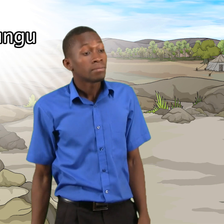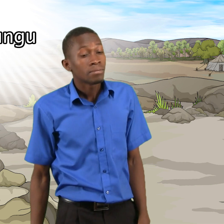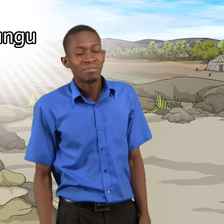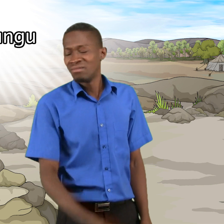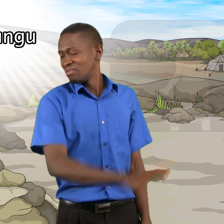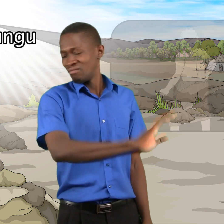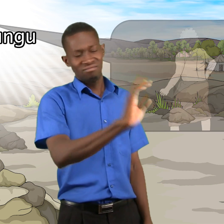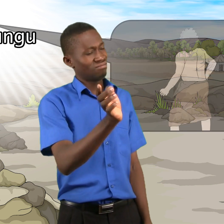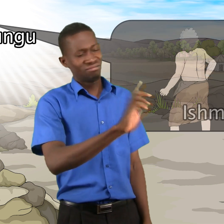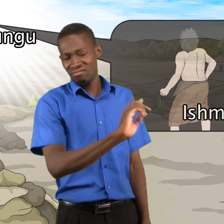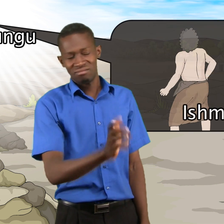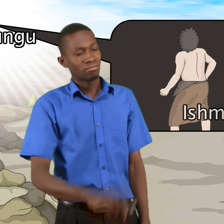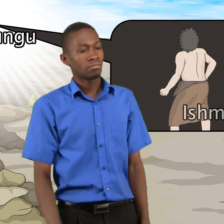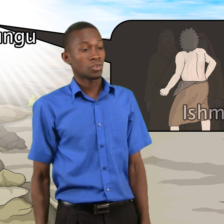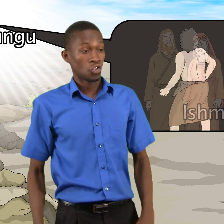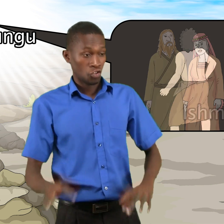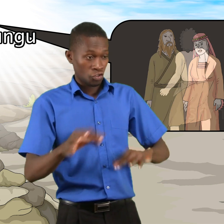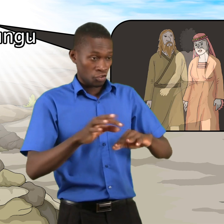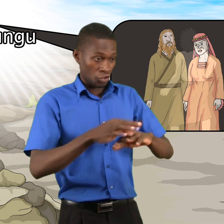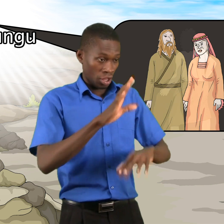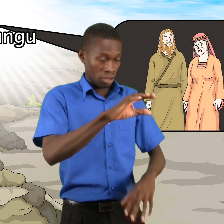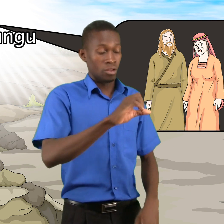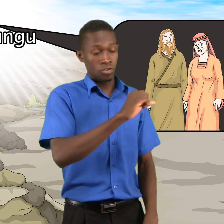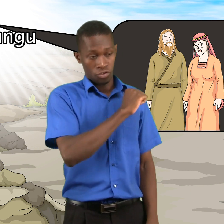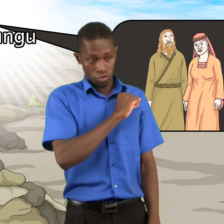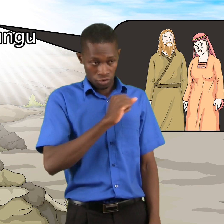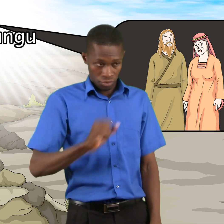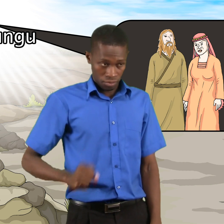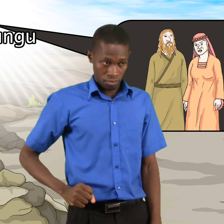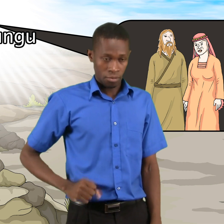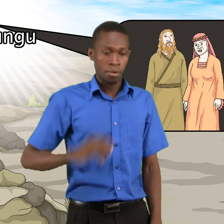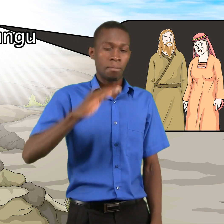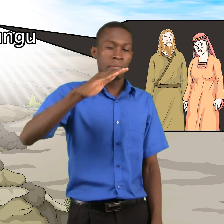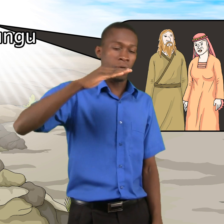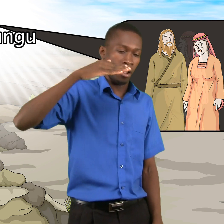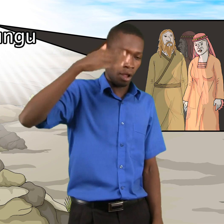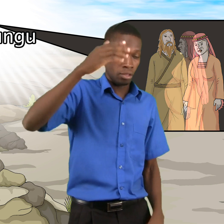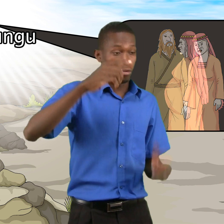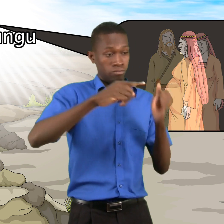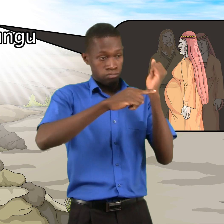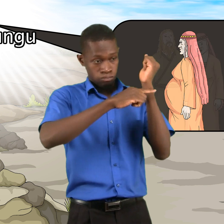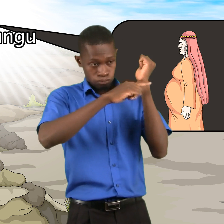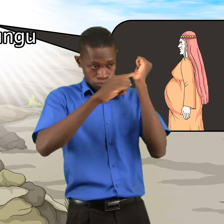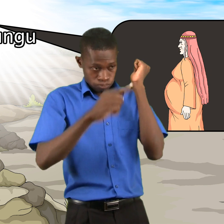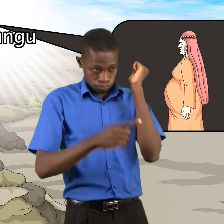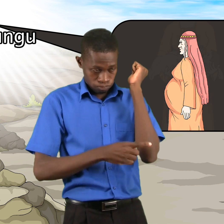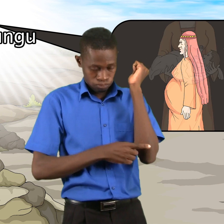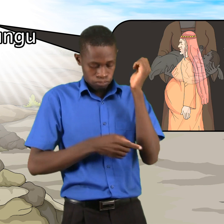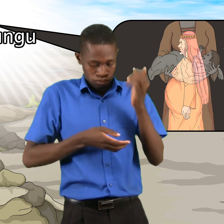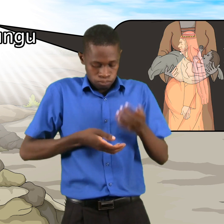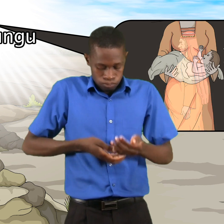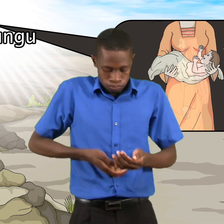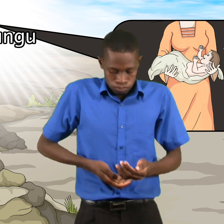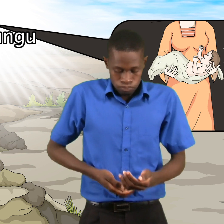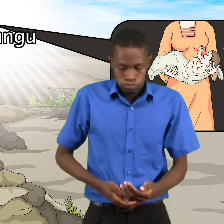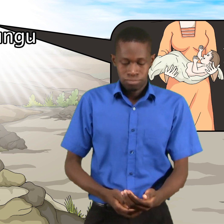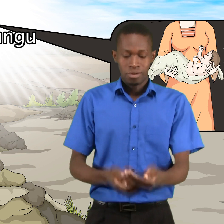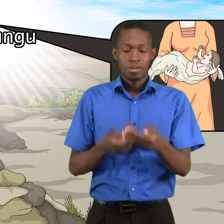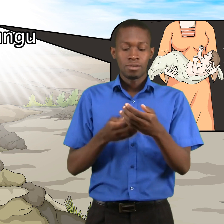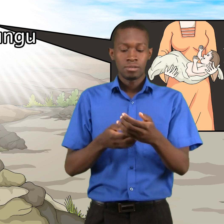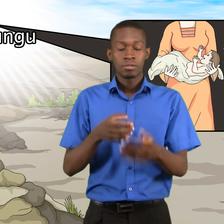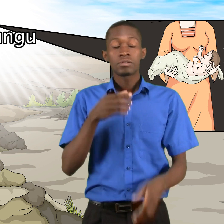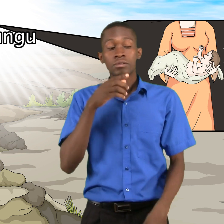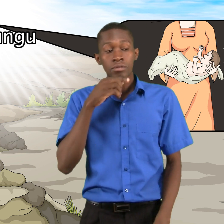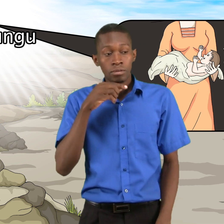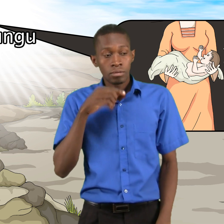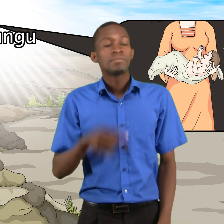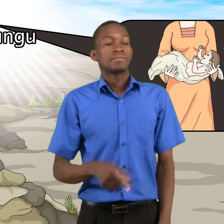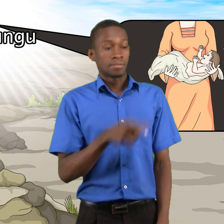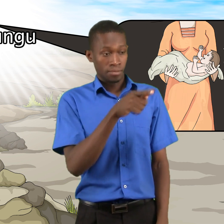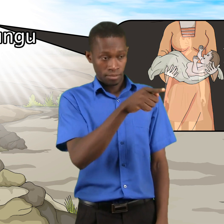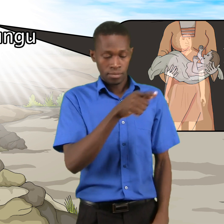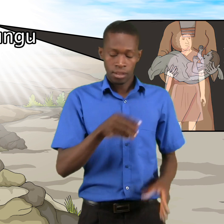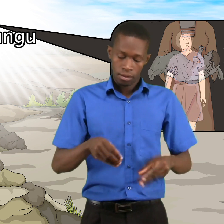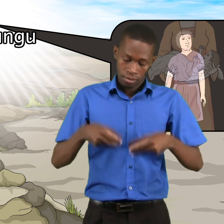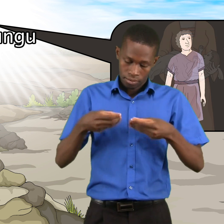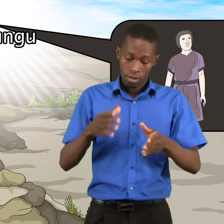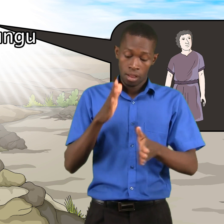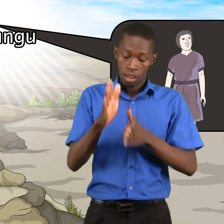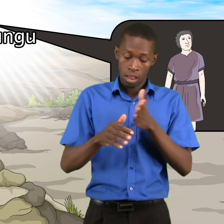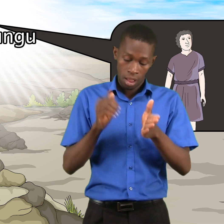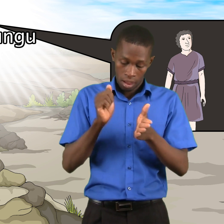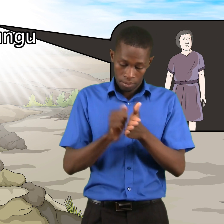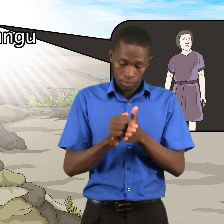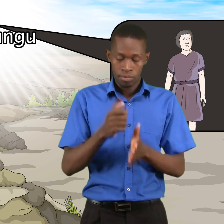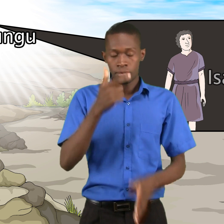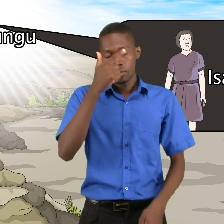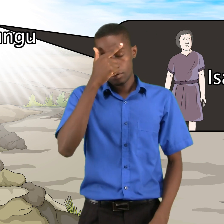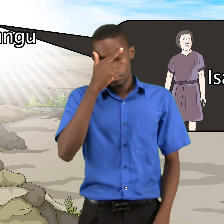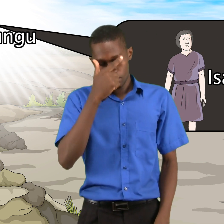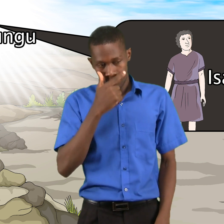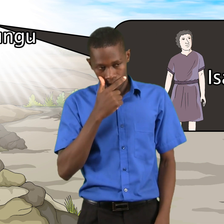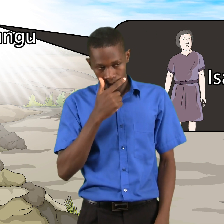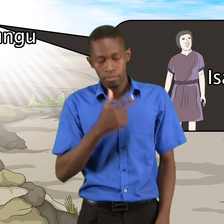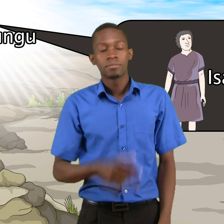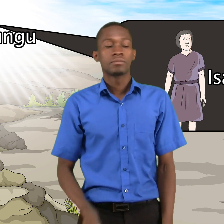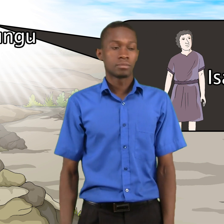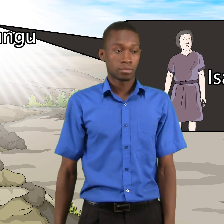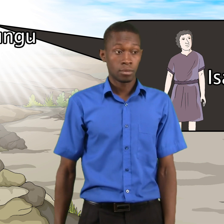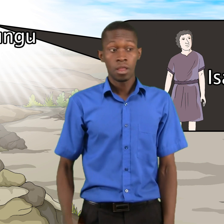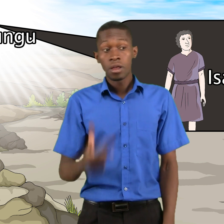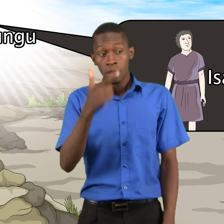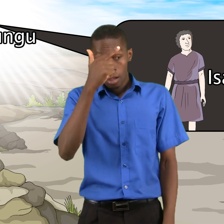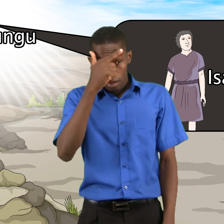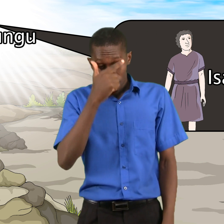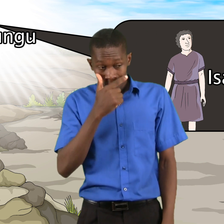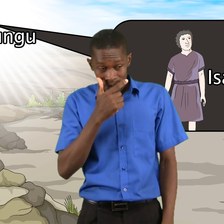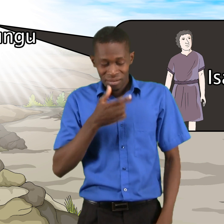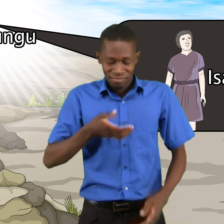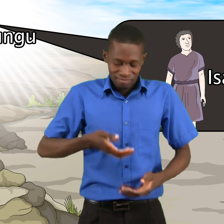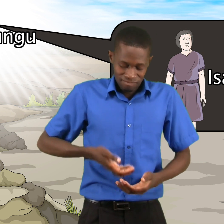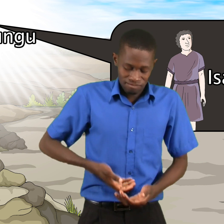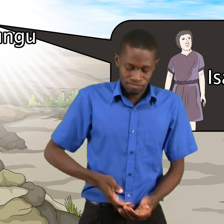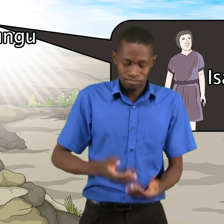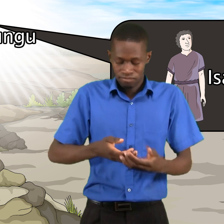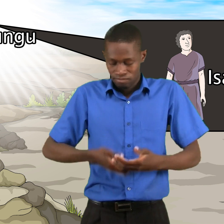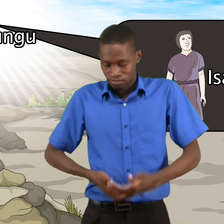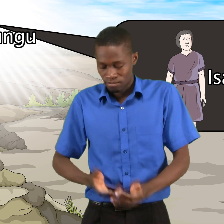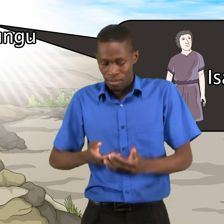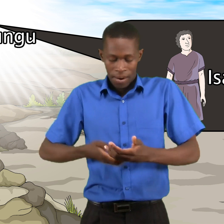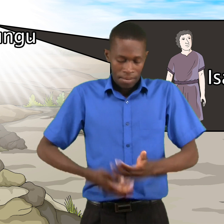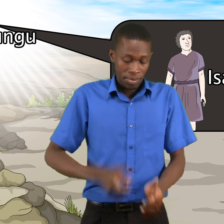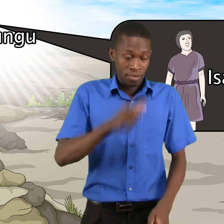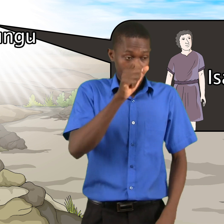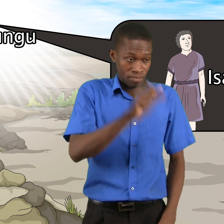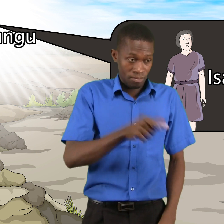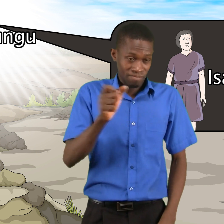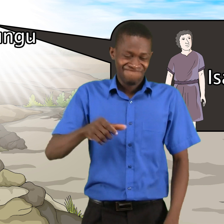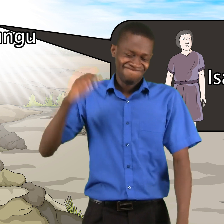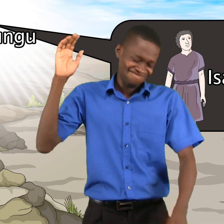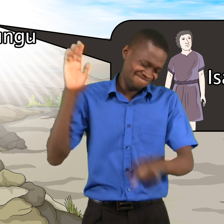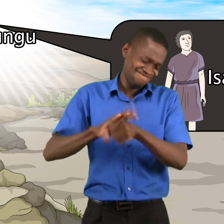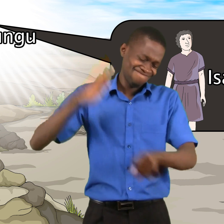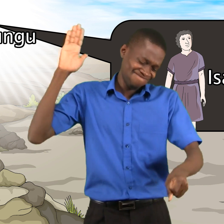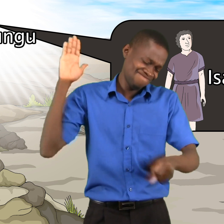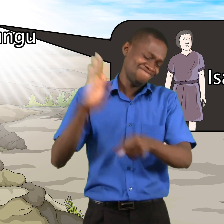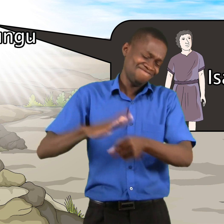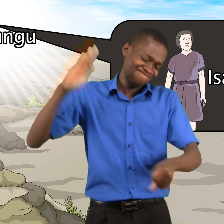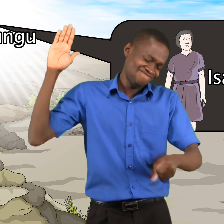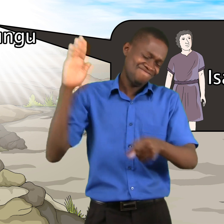But God replied, “Your wife Sarah will indeed bear you a son, and you are to name him Isaac.